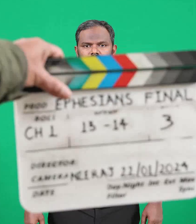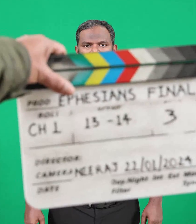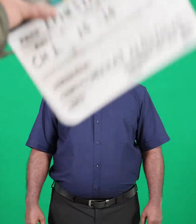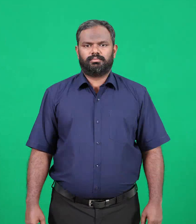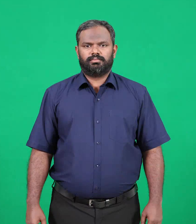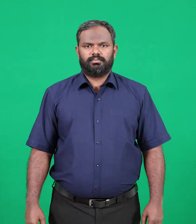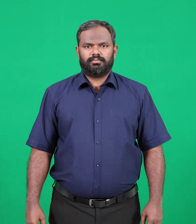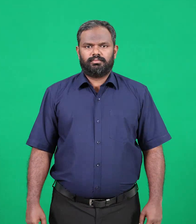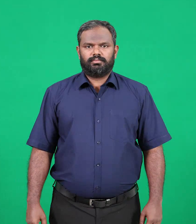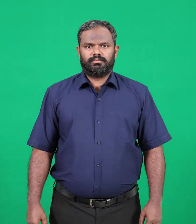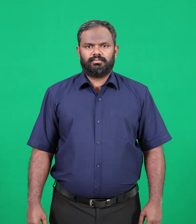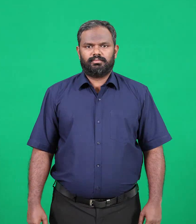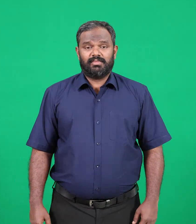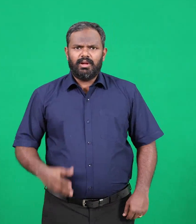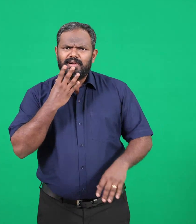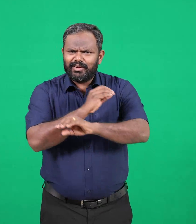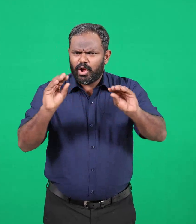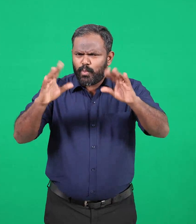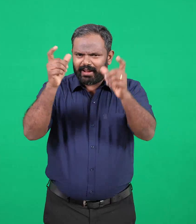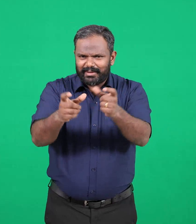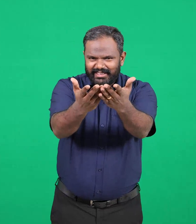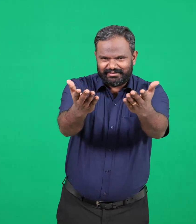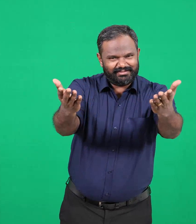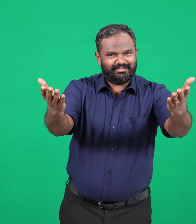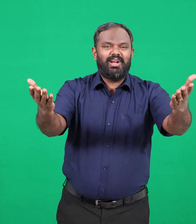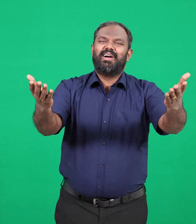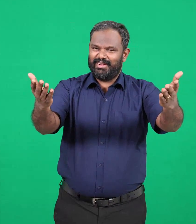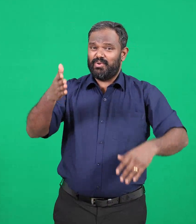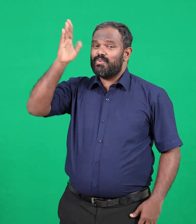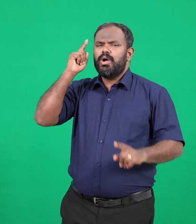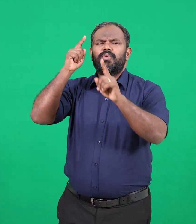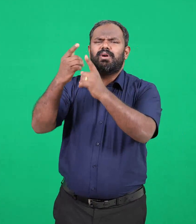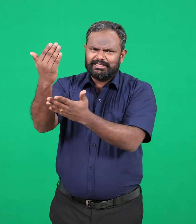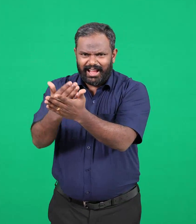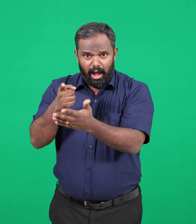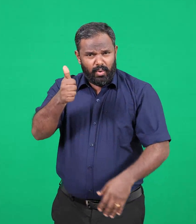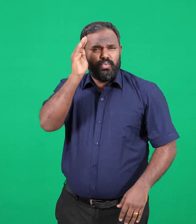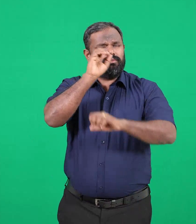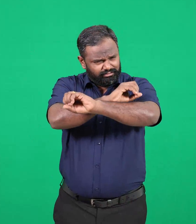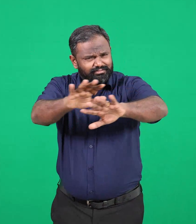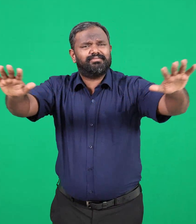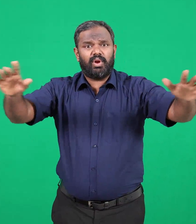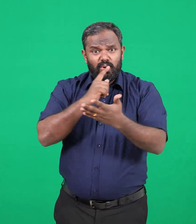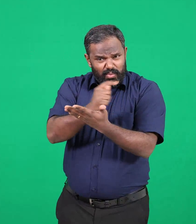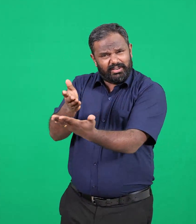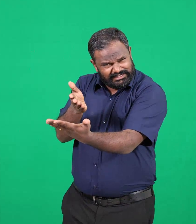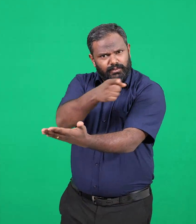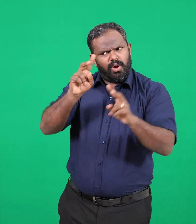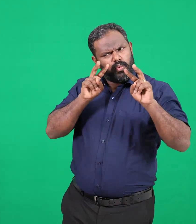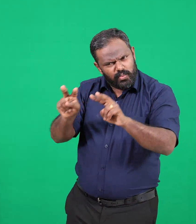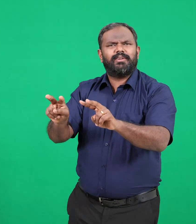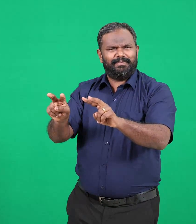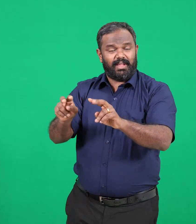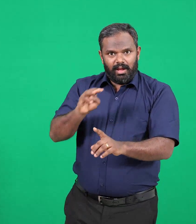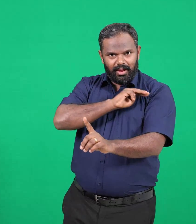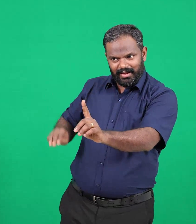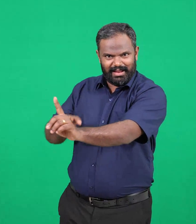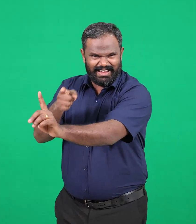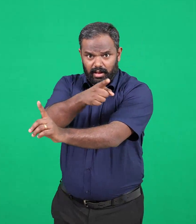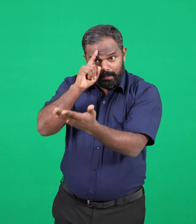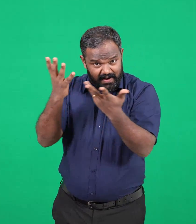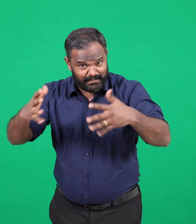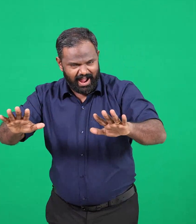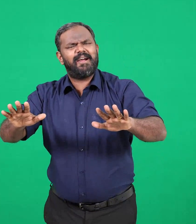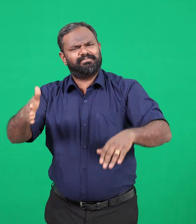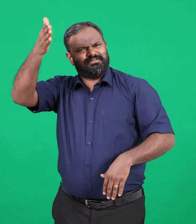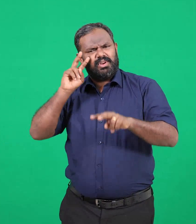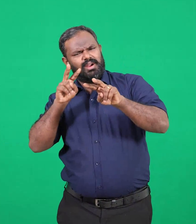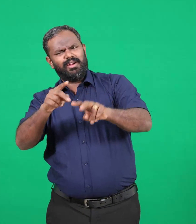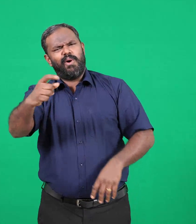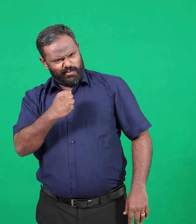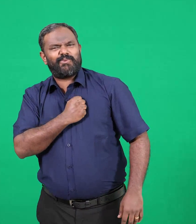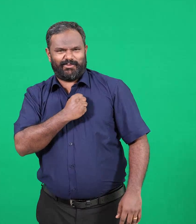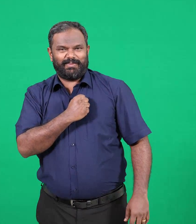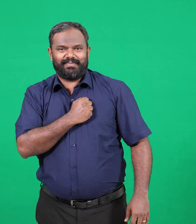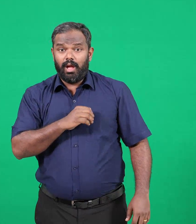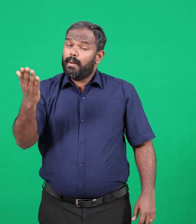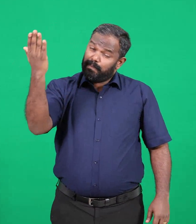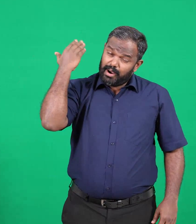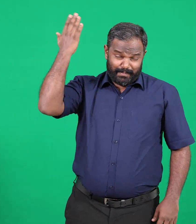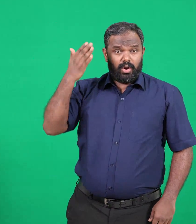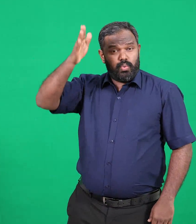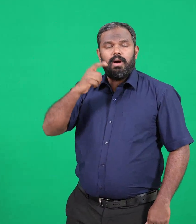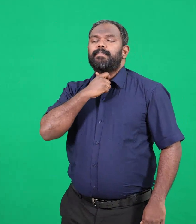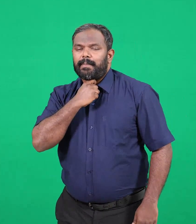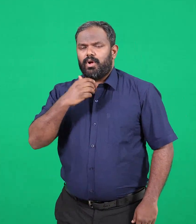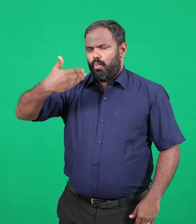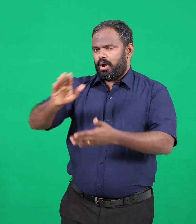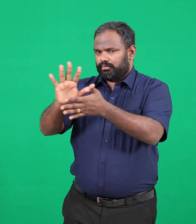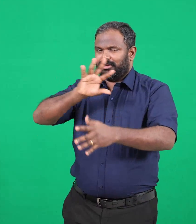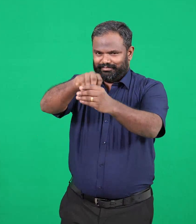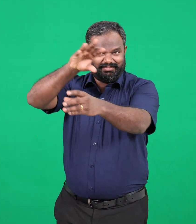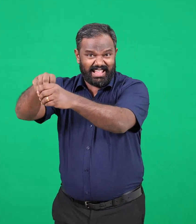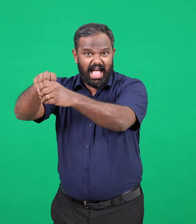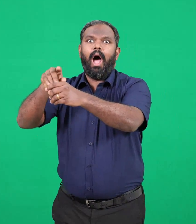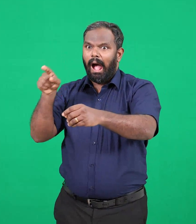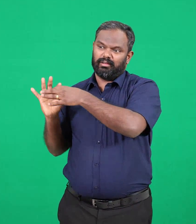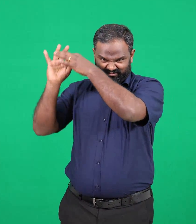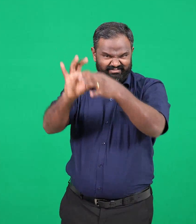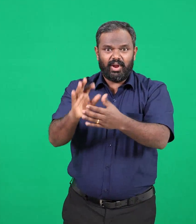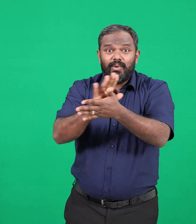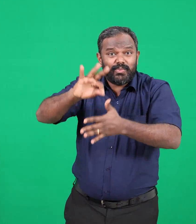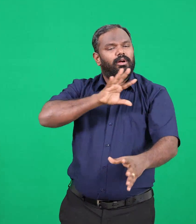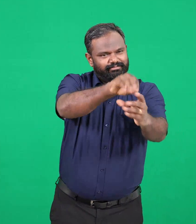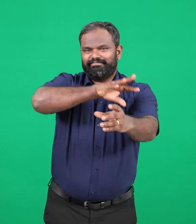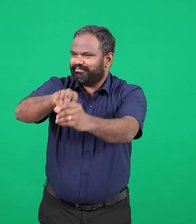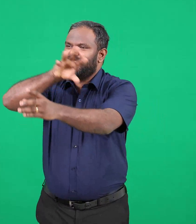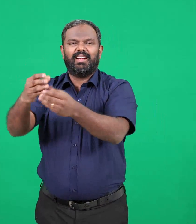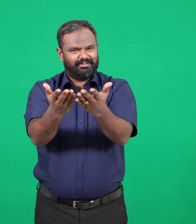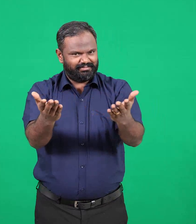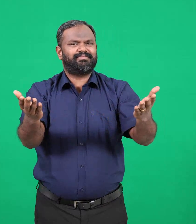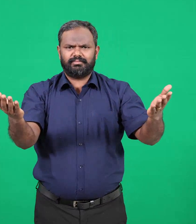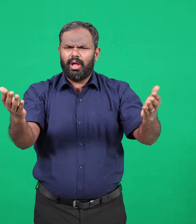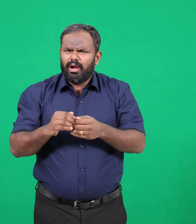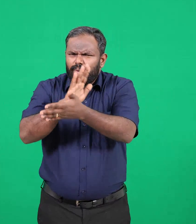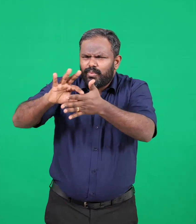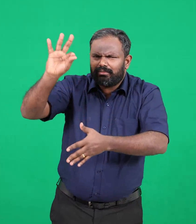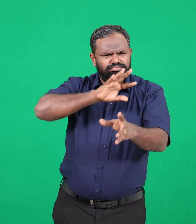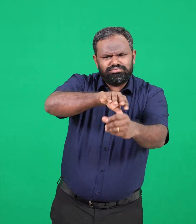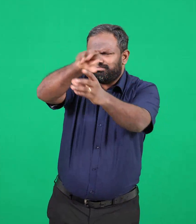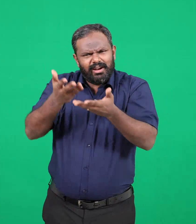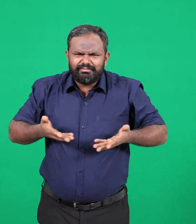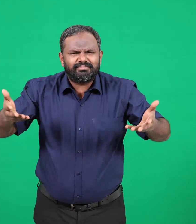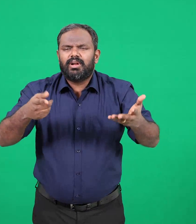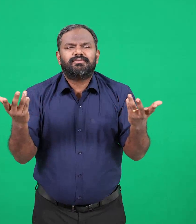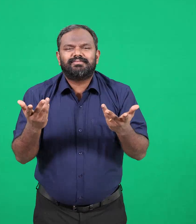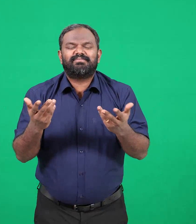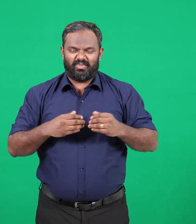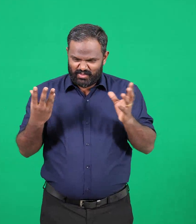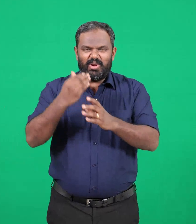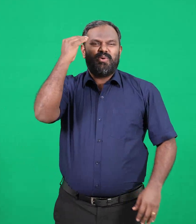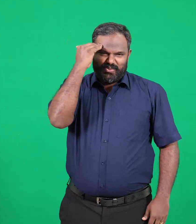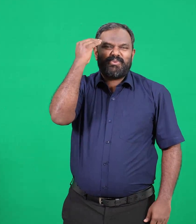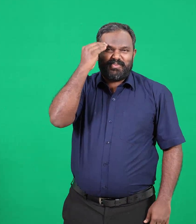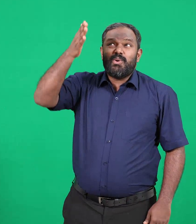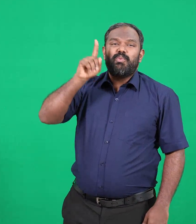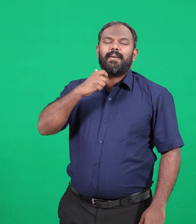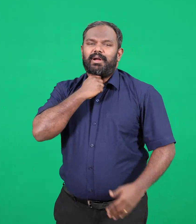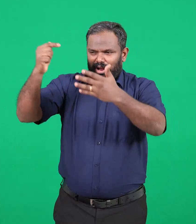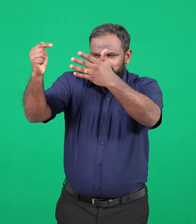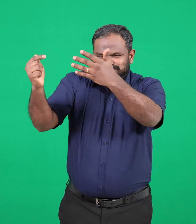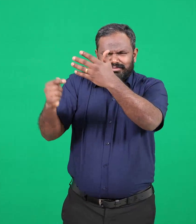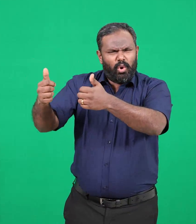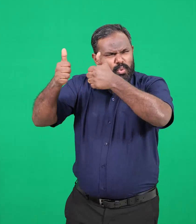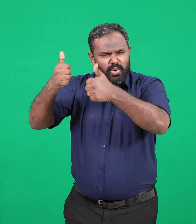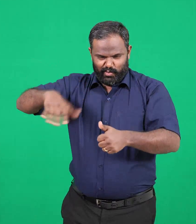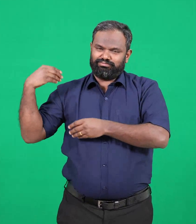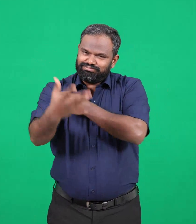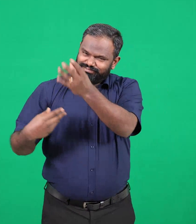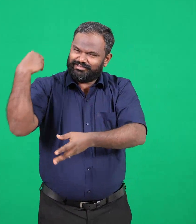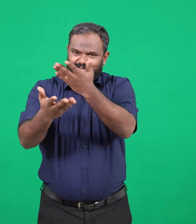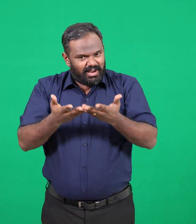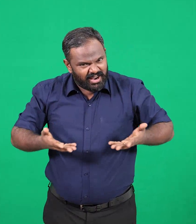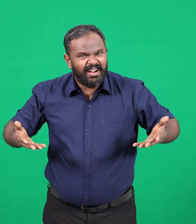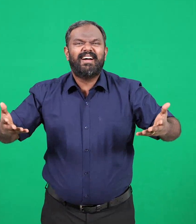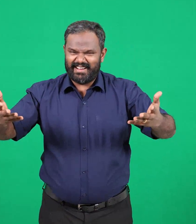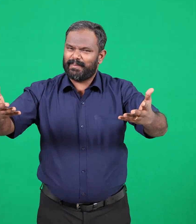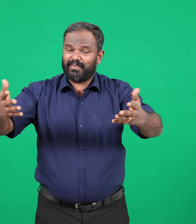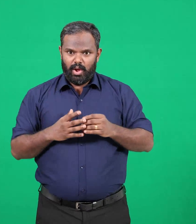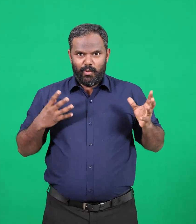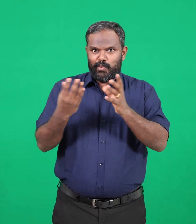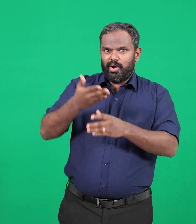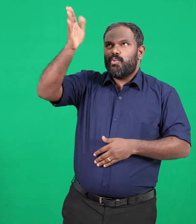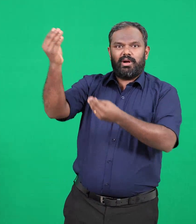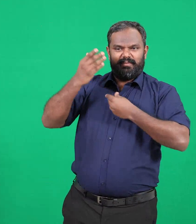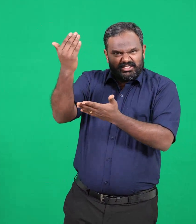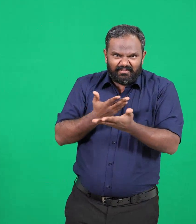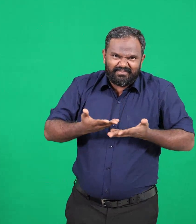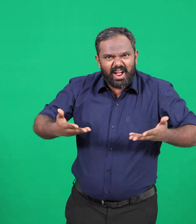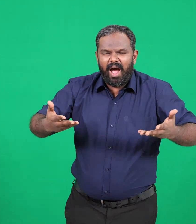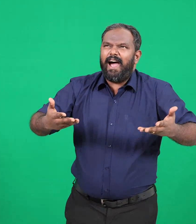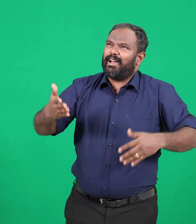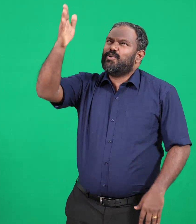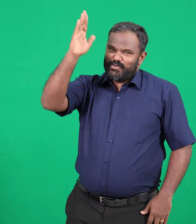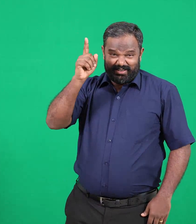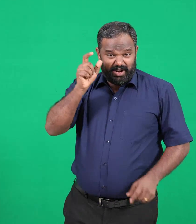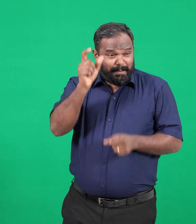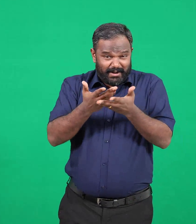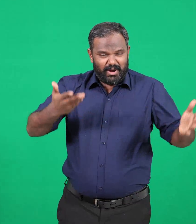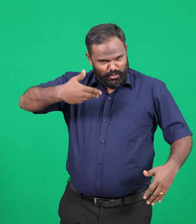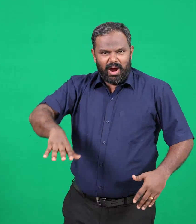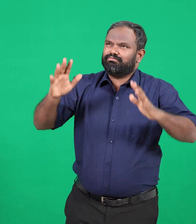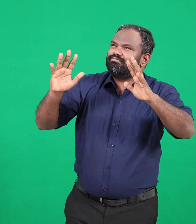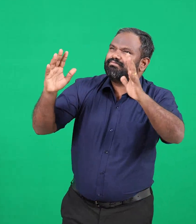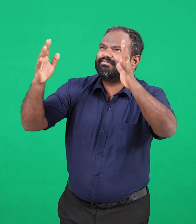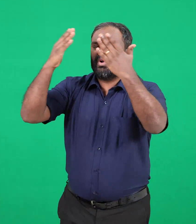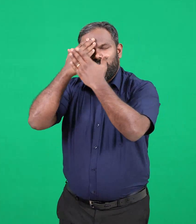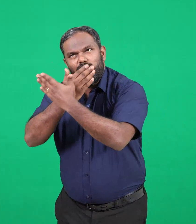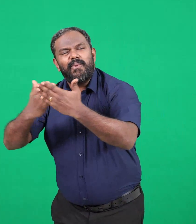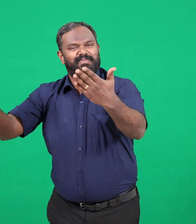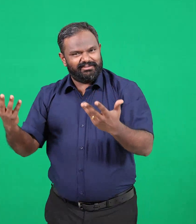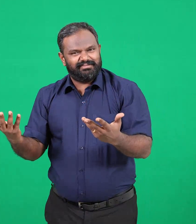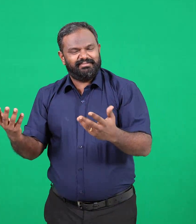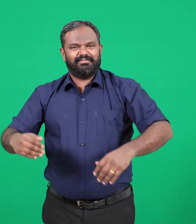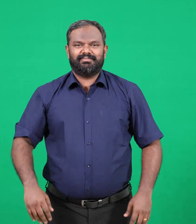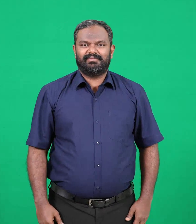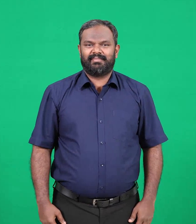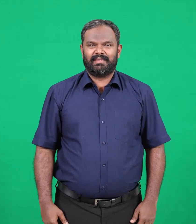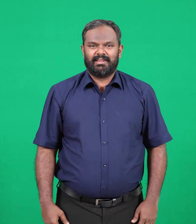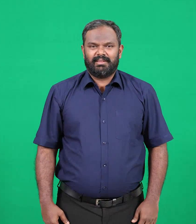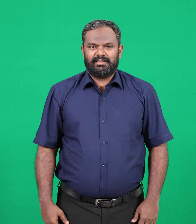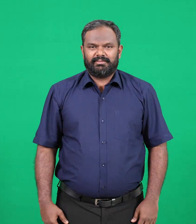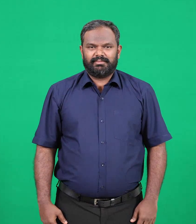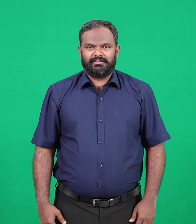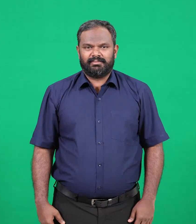And in Him, having heard and believed the word of truth- the gospel of your salvation- you were sealed with the promised Holy Spirit, who is the pledge of our inheritance until the redemption of those who are God's possession, to the praise of His glory.